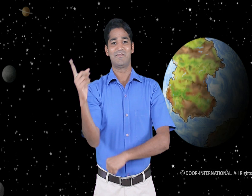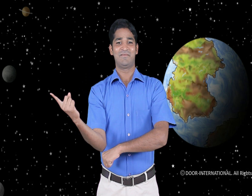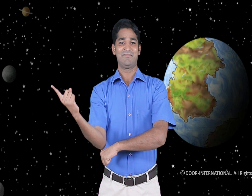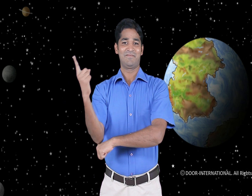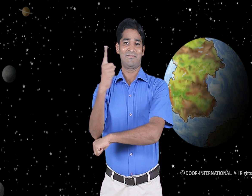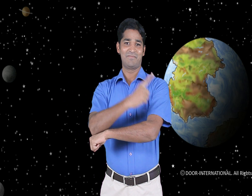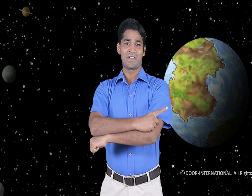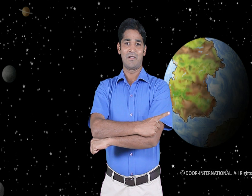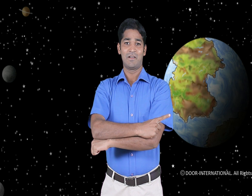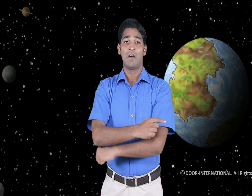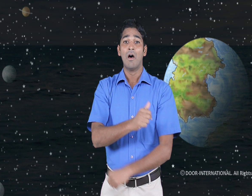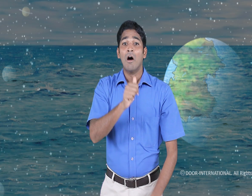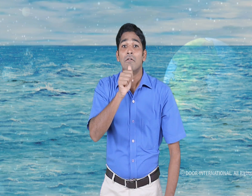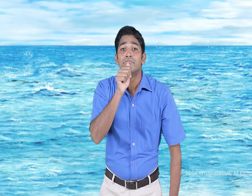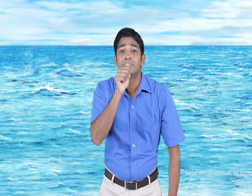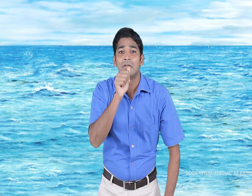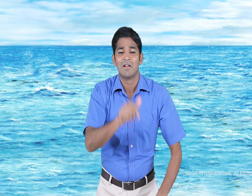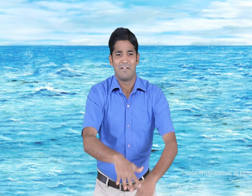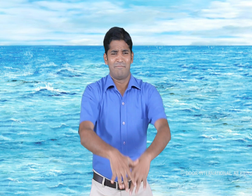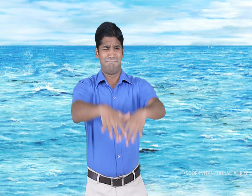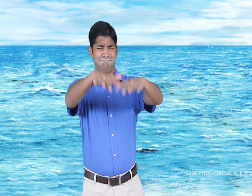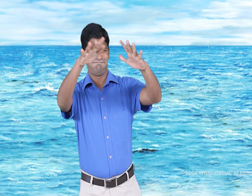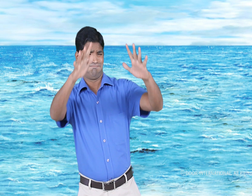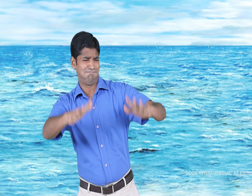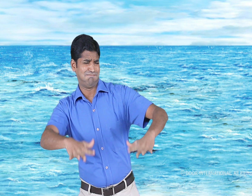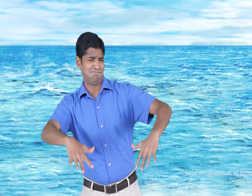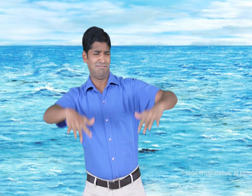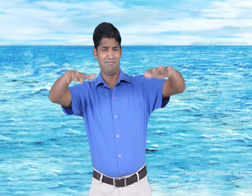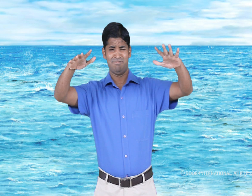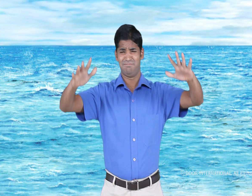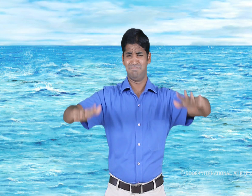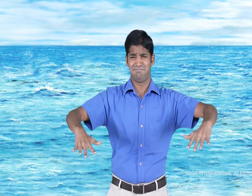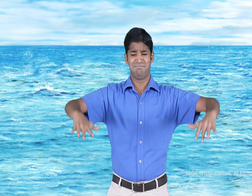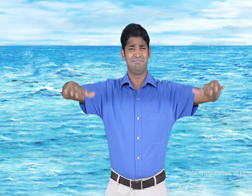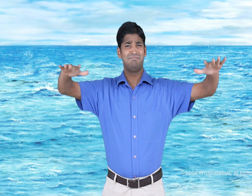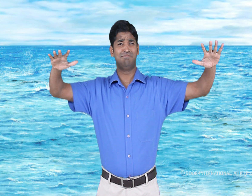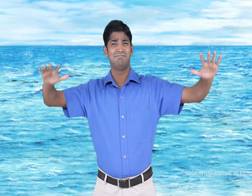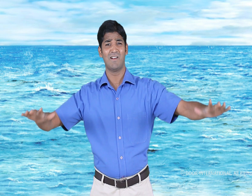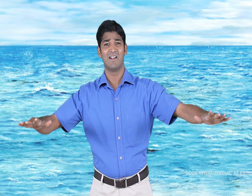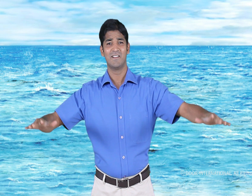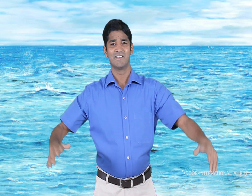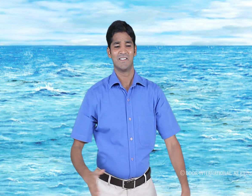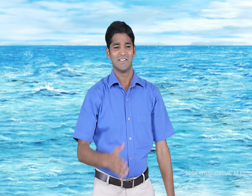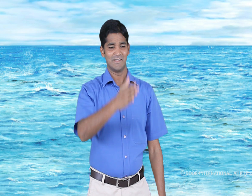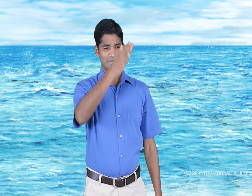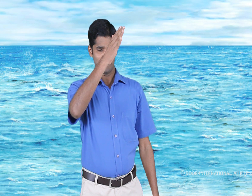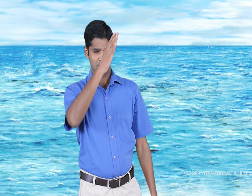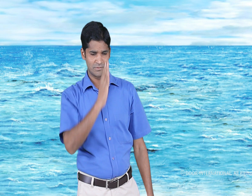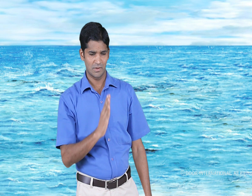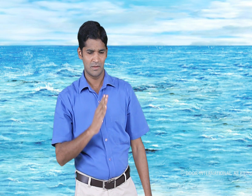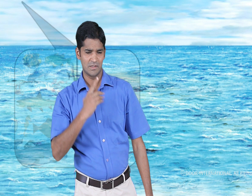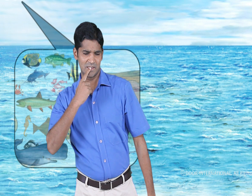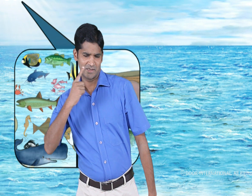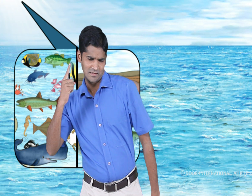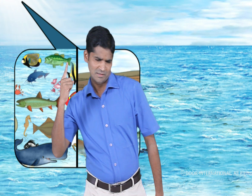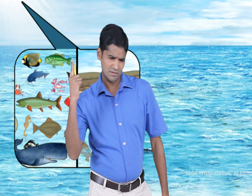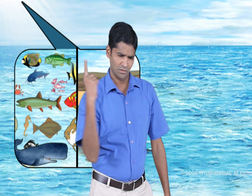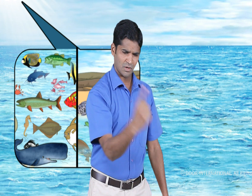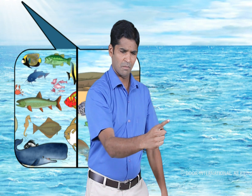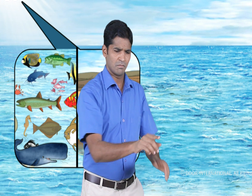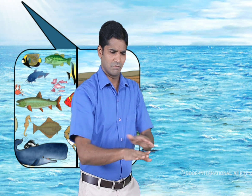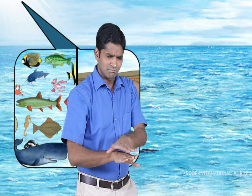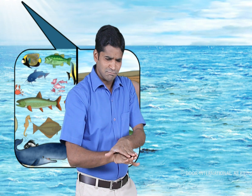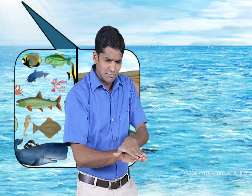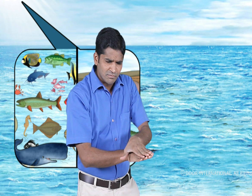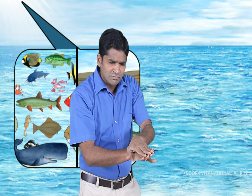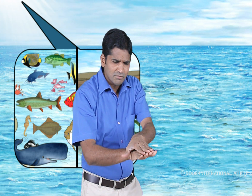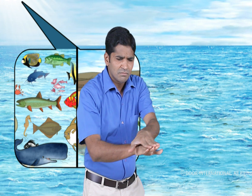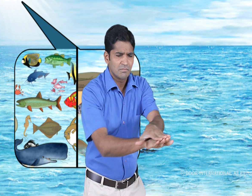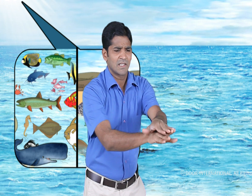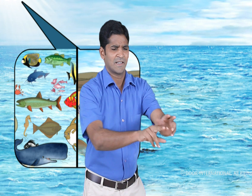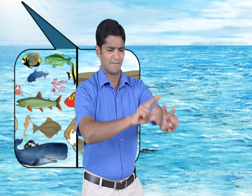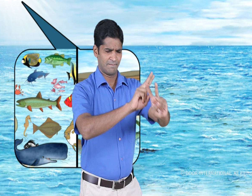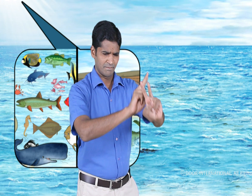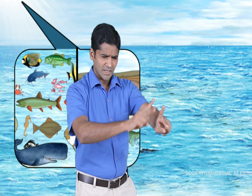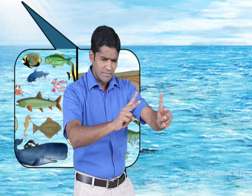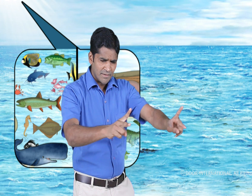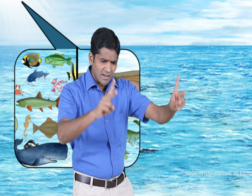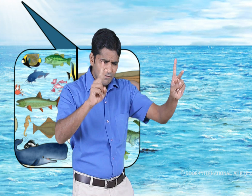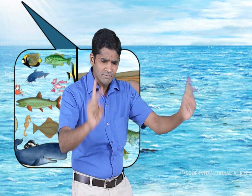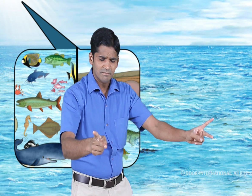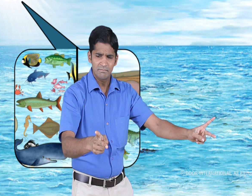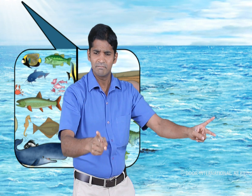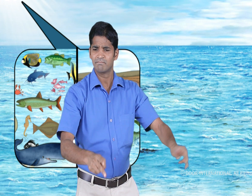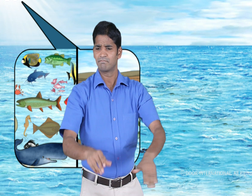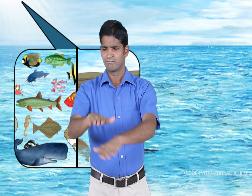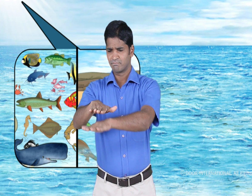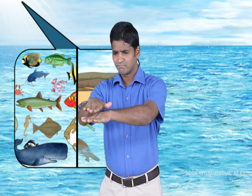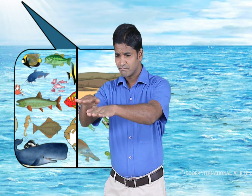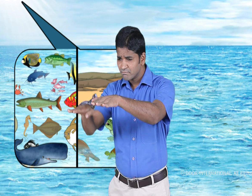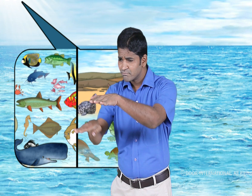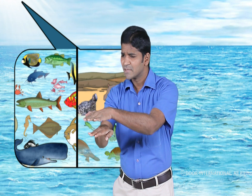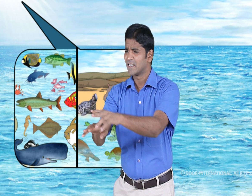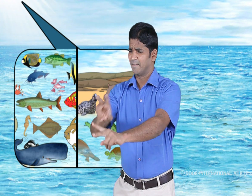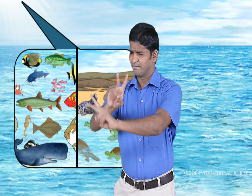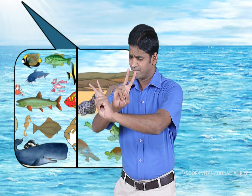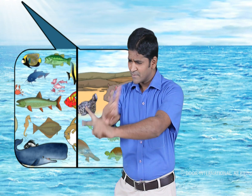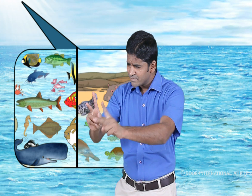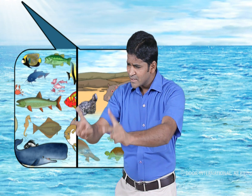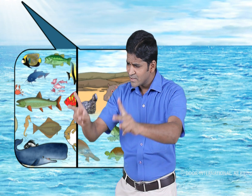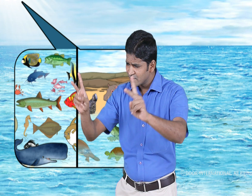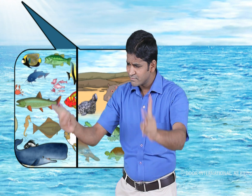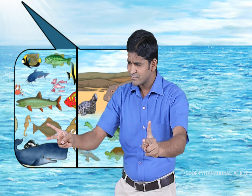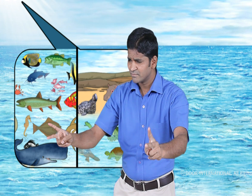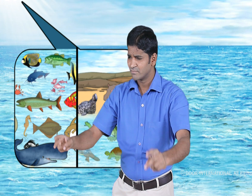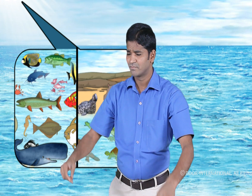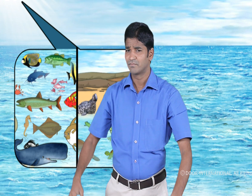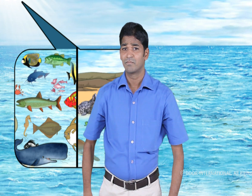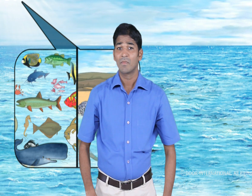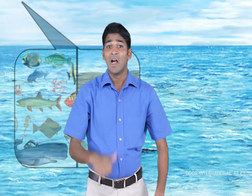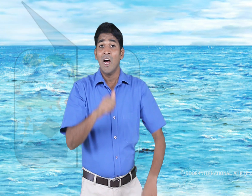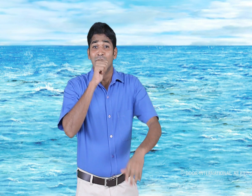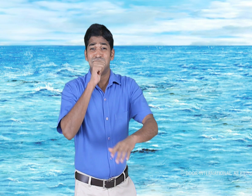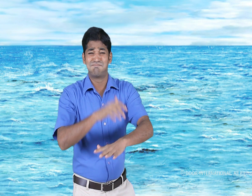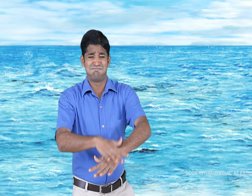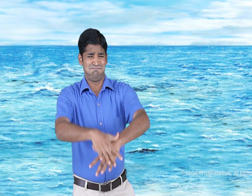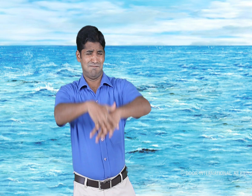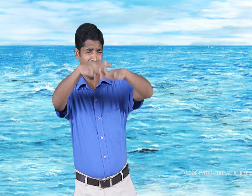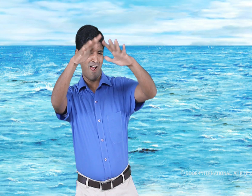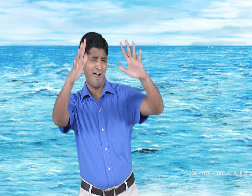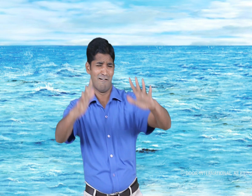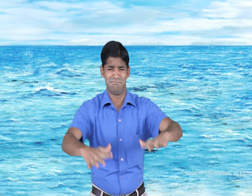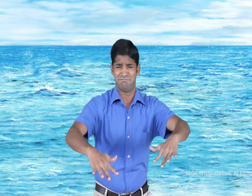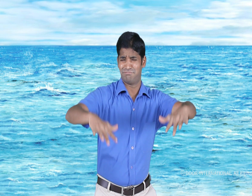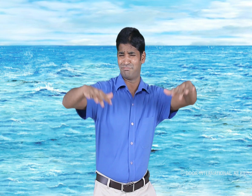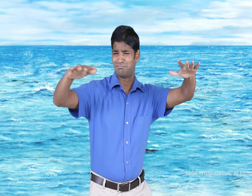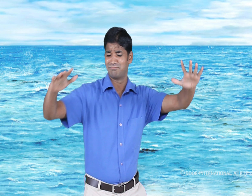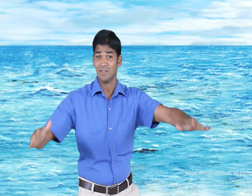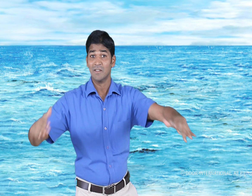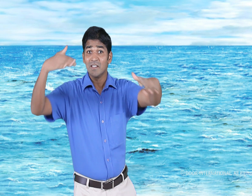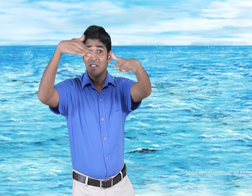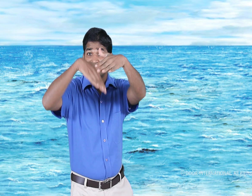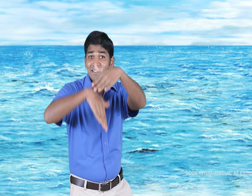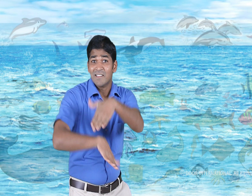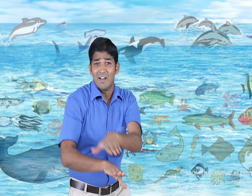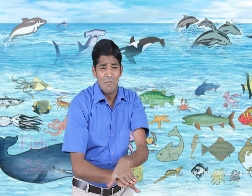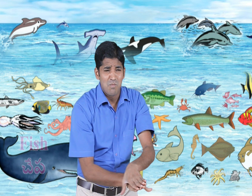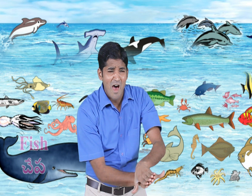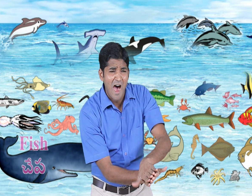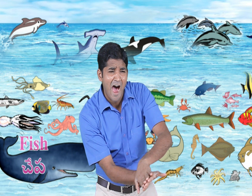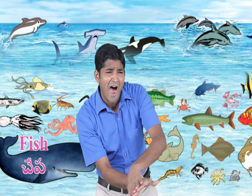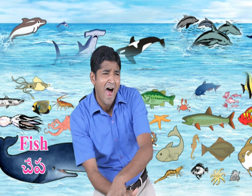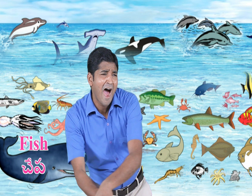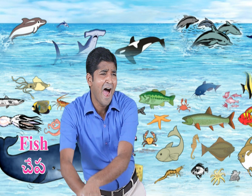And God said, “Let the waters teem with living creatures, and let birds fly above the earth in the open expanse of the sky.”